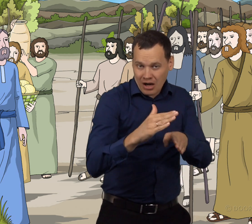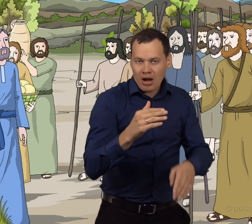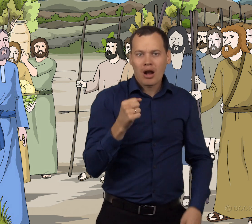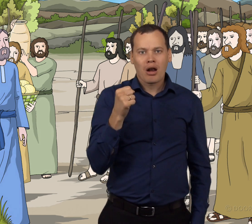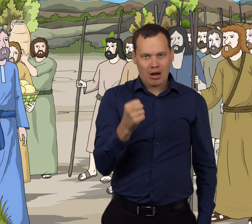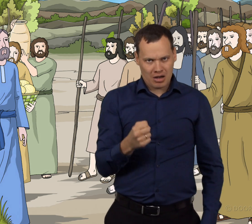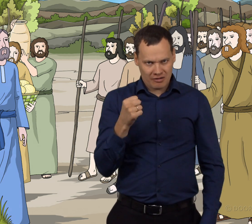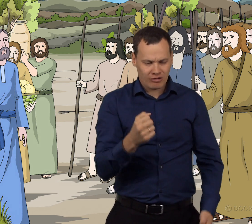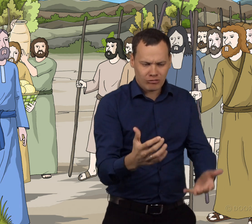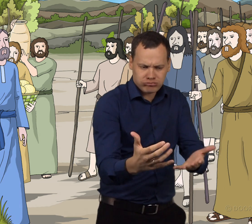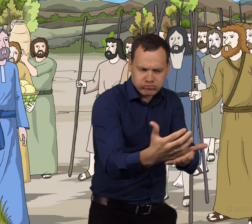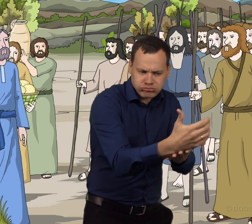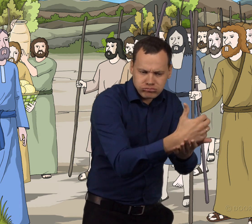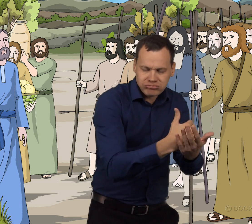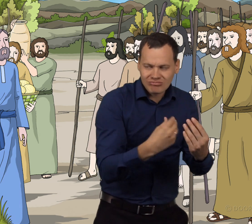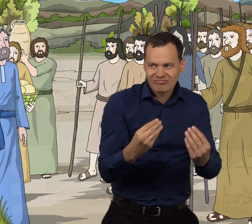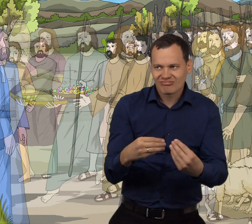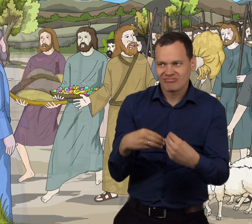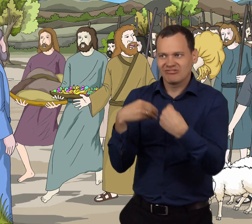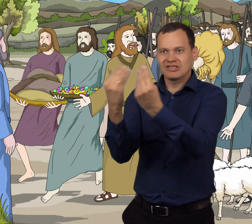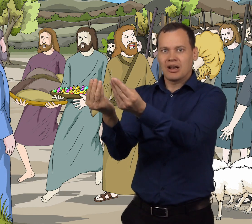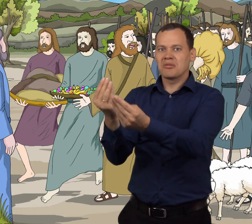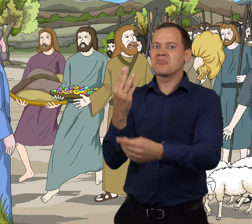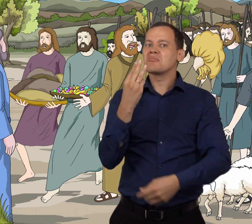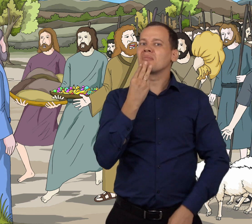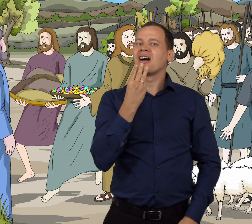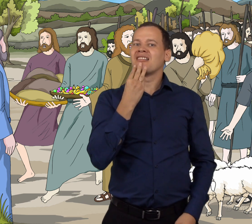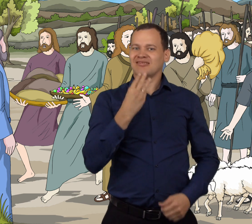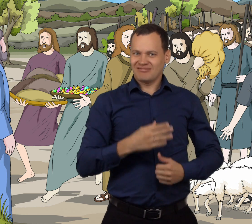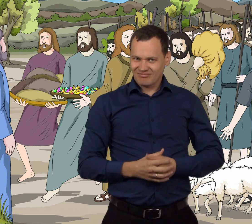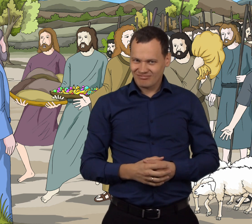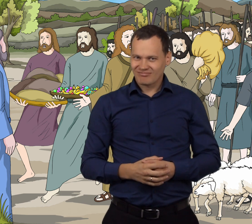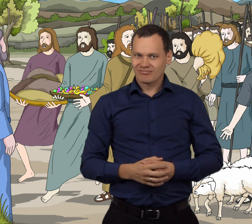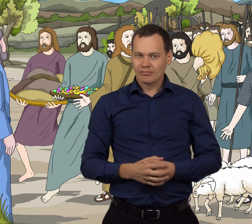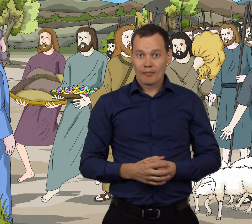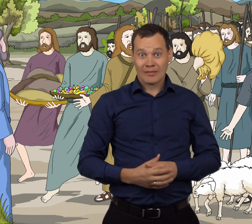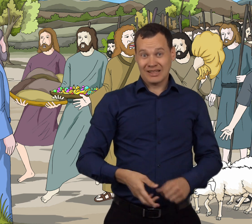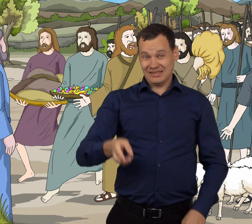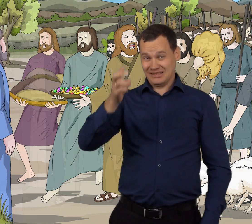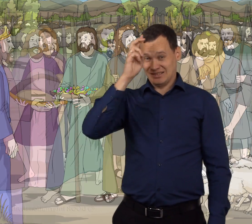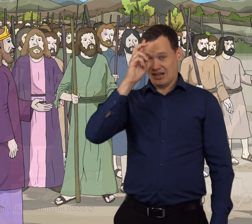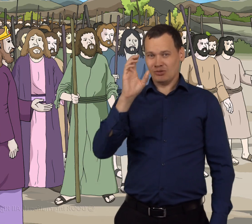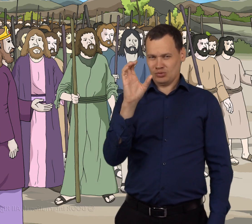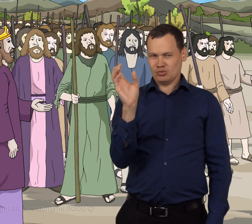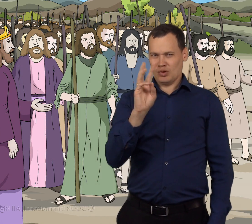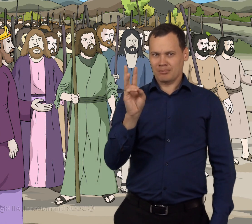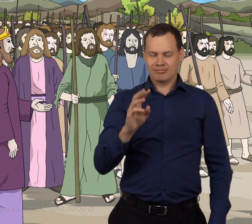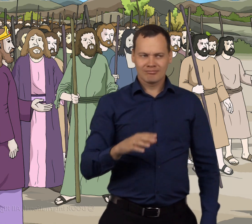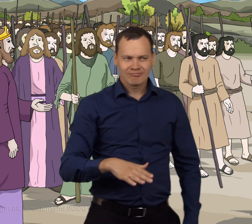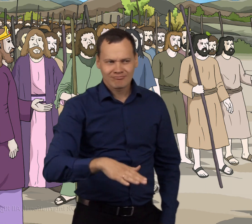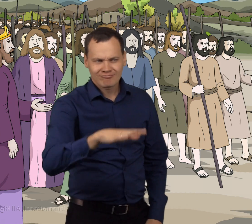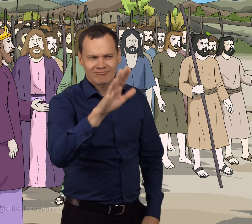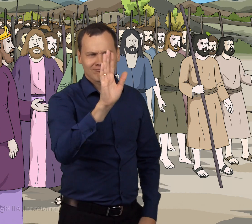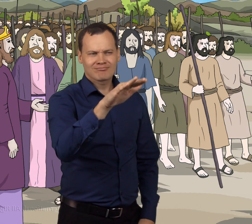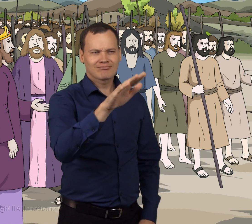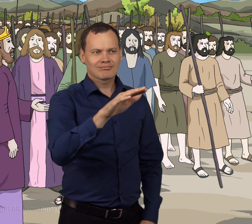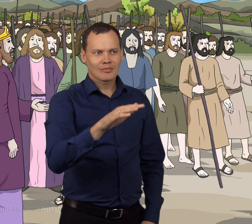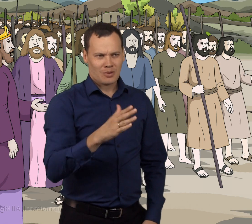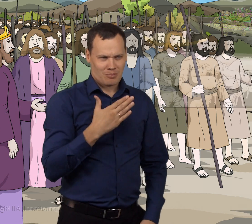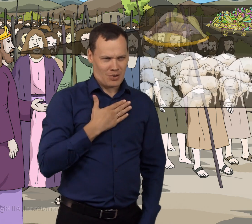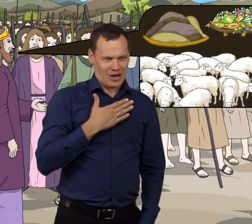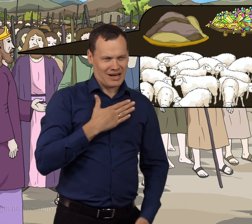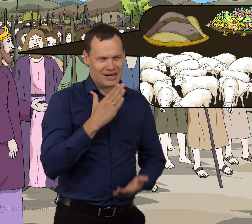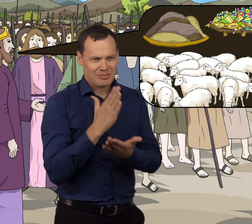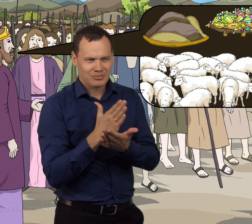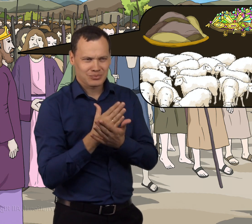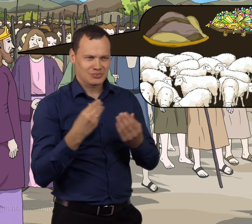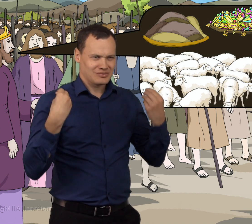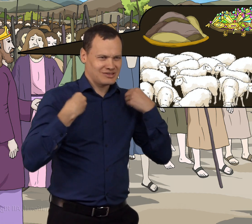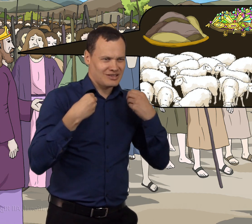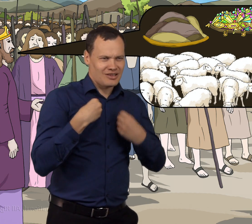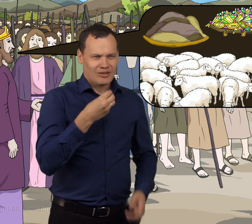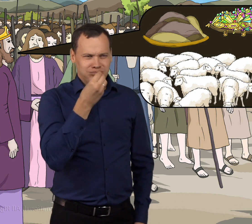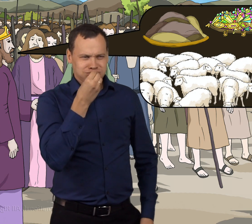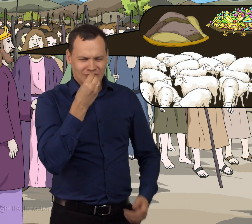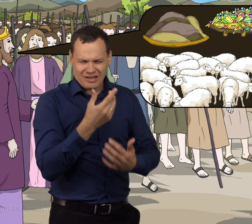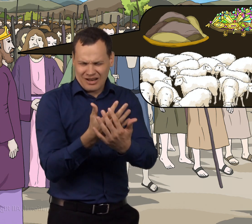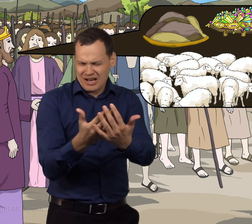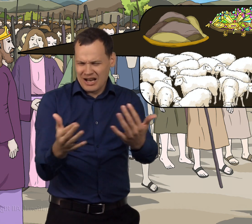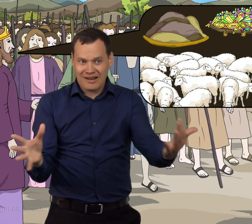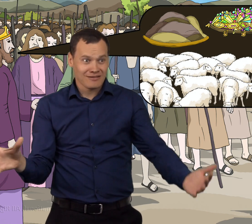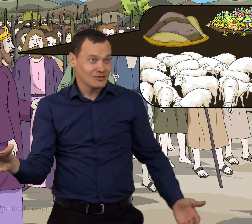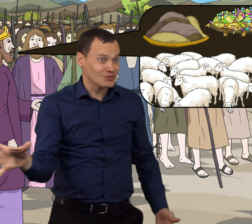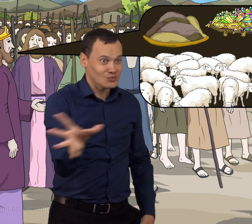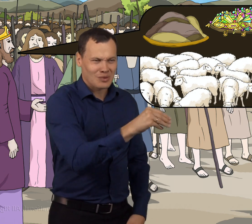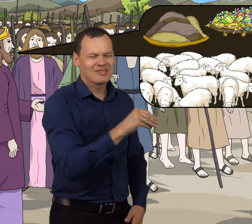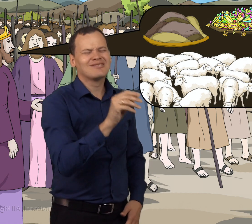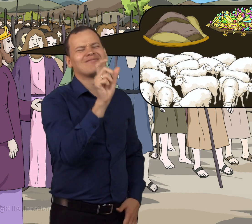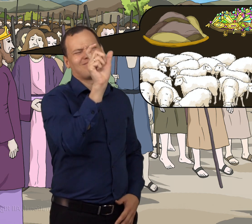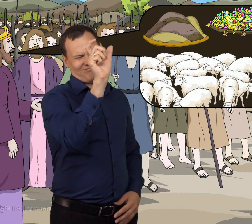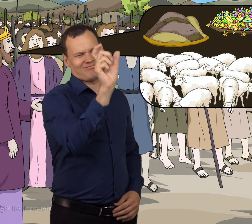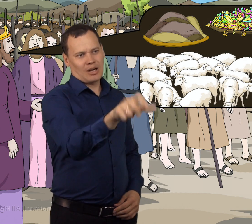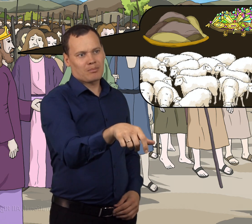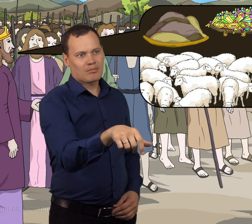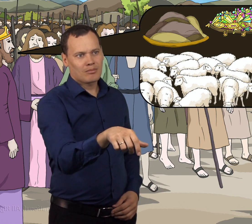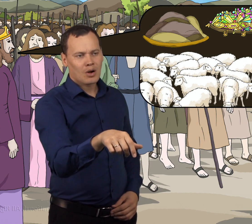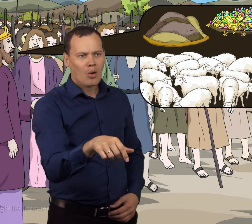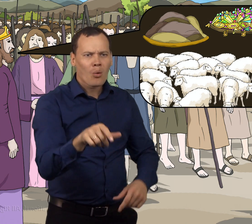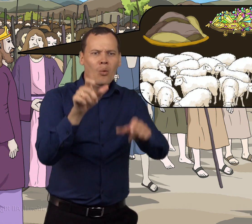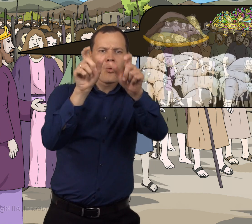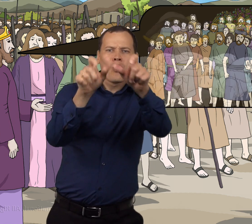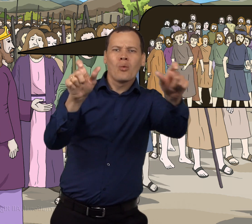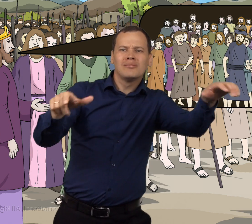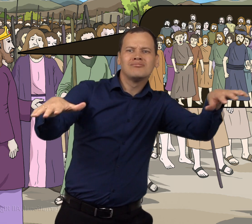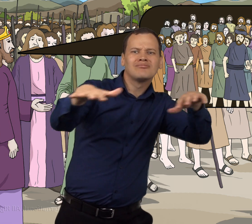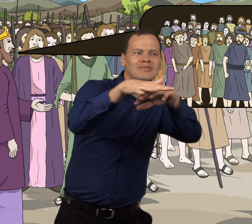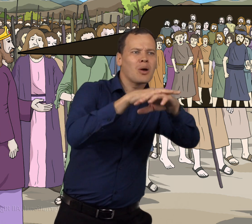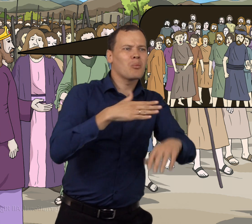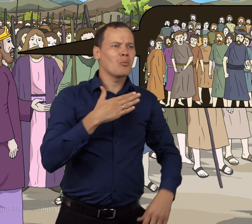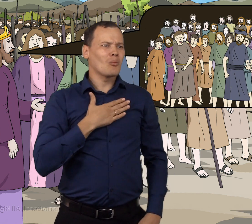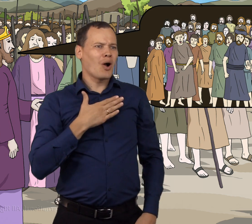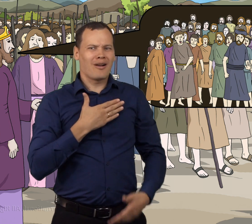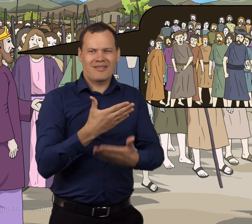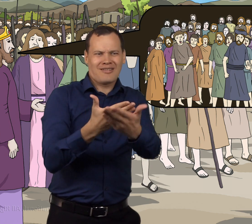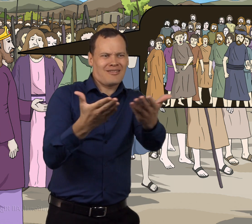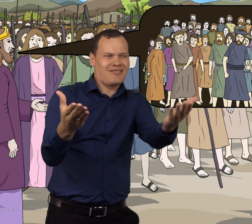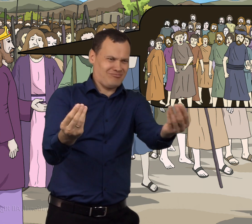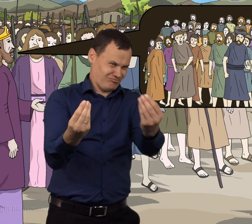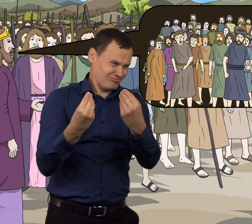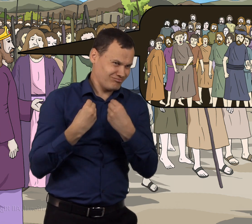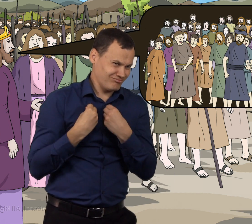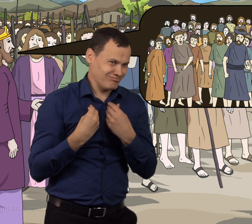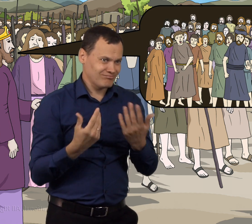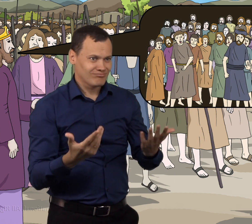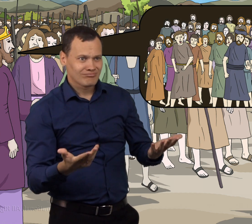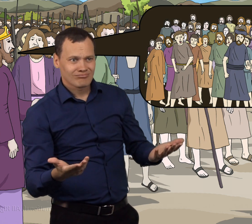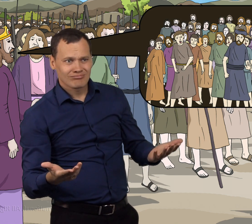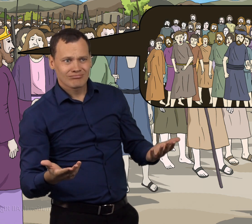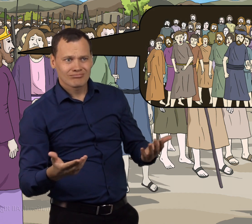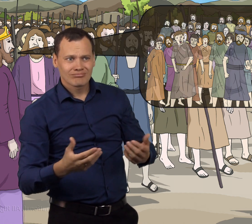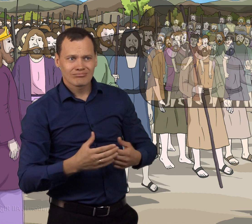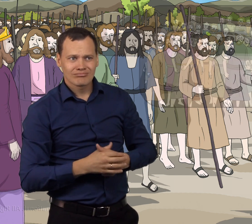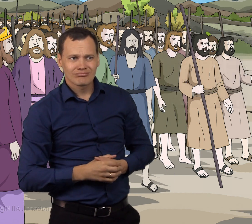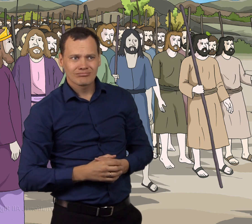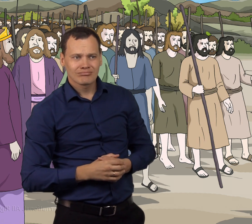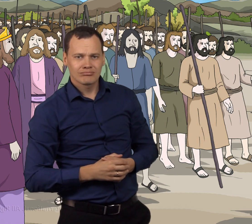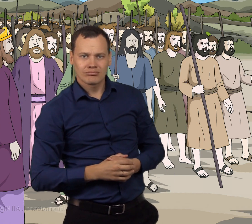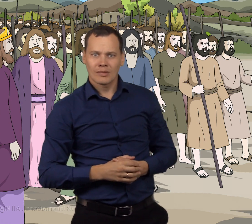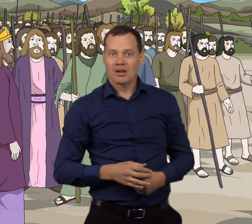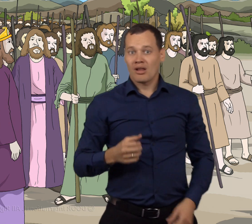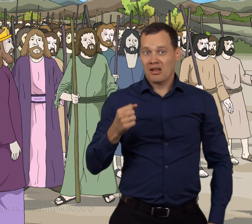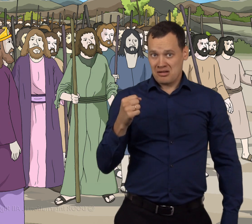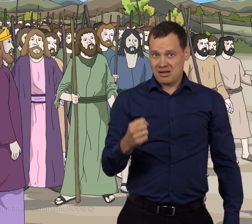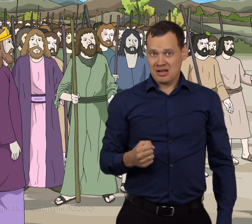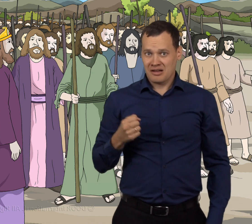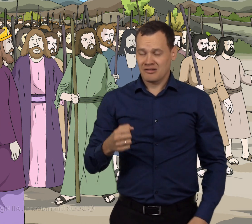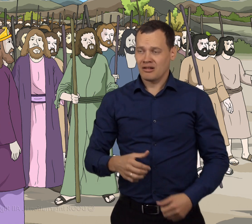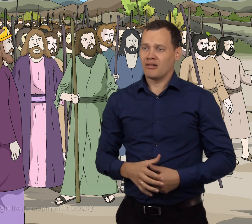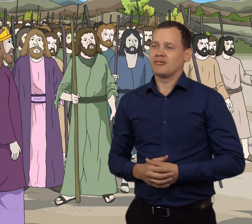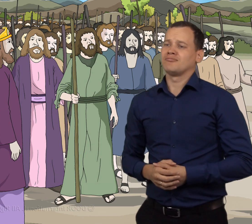Then Abram gave Melchizedek a tenth of everything. The king of Sodom said to Abram, “Give me the people, but take the goods for yourself.”